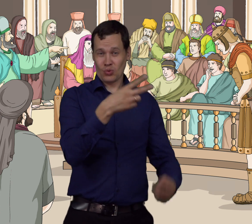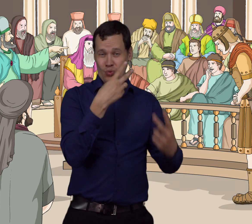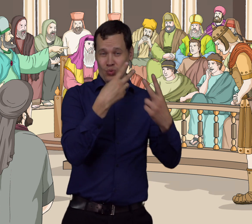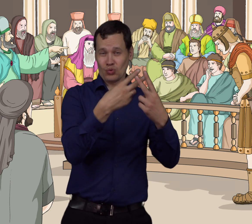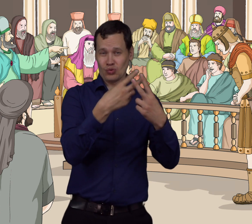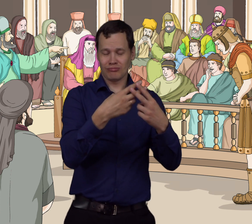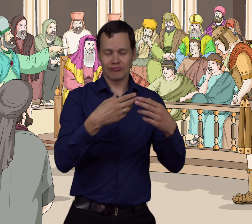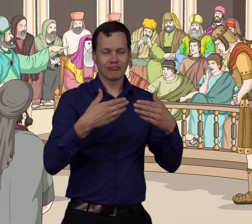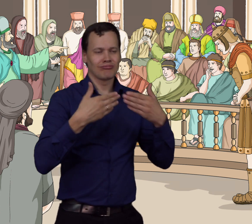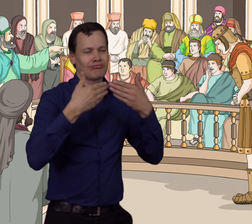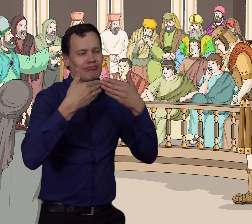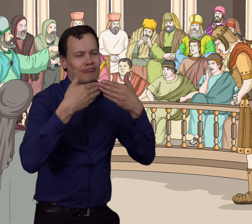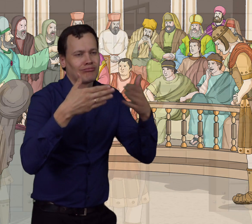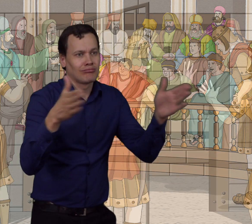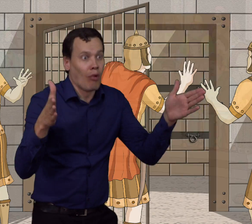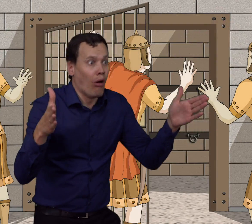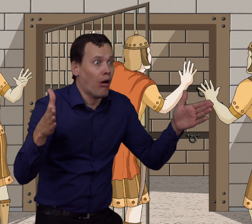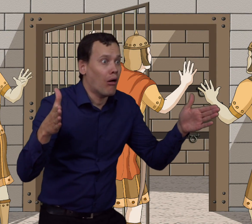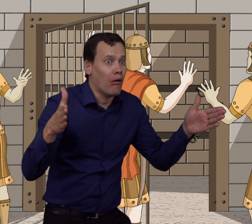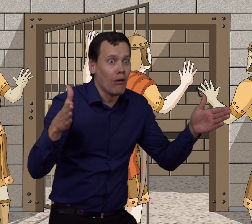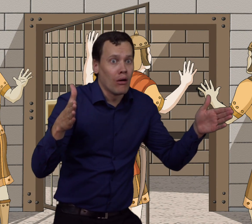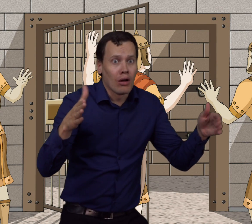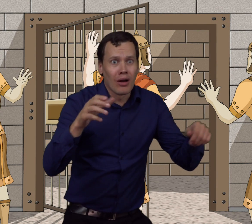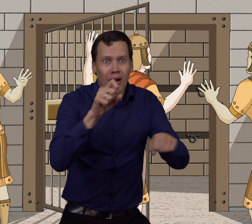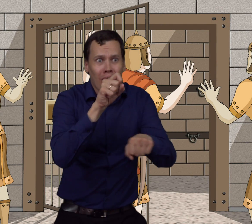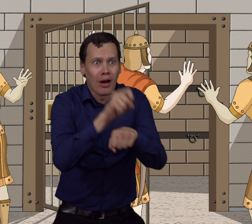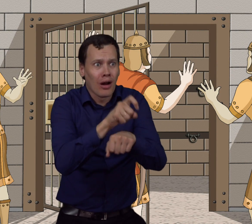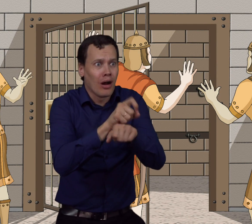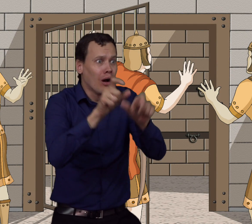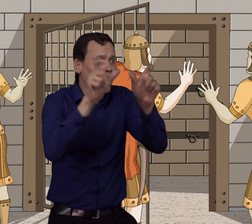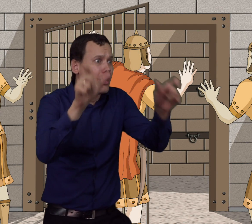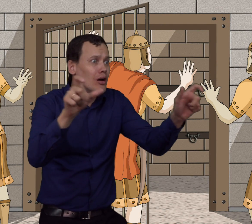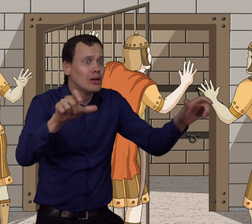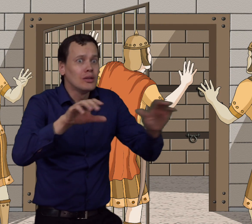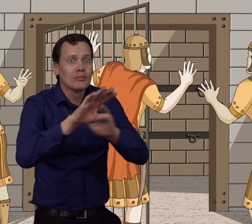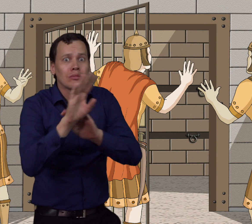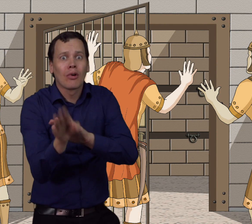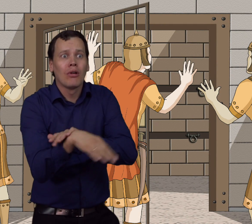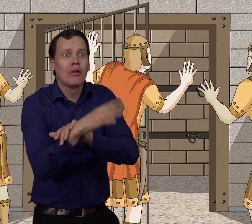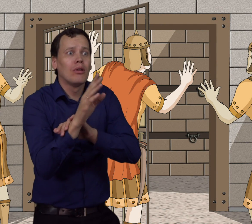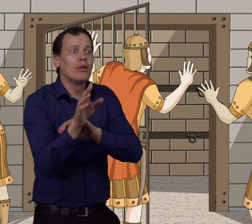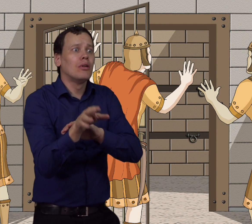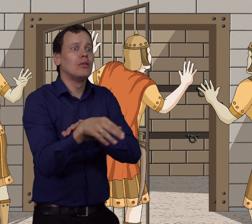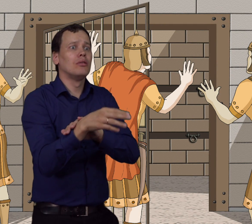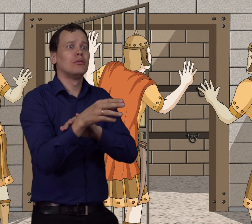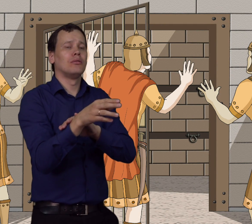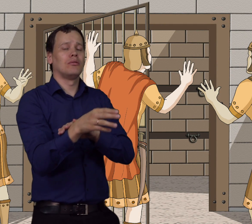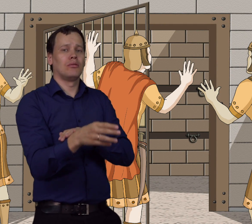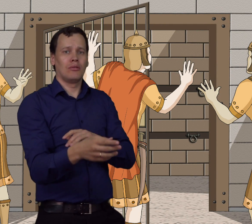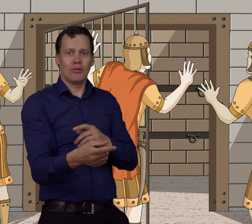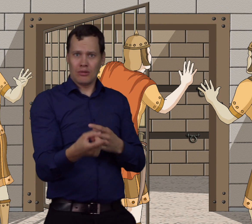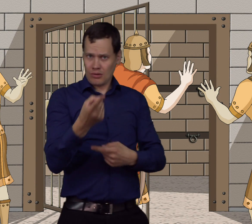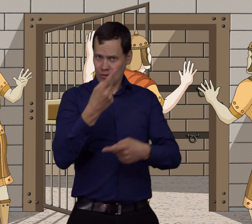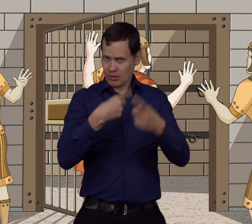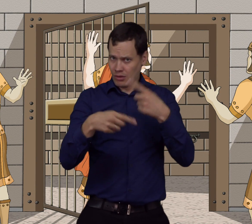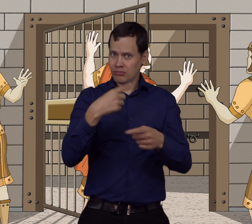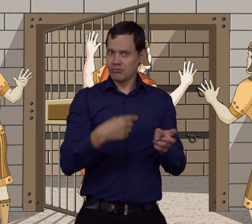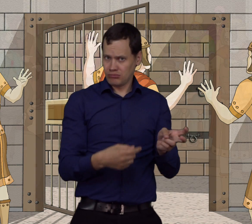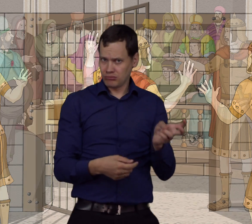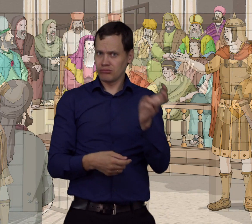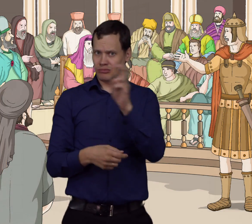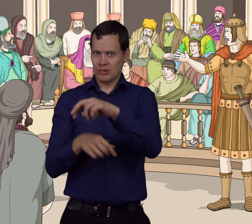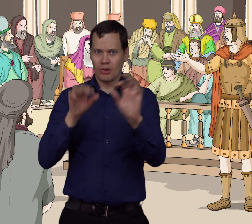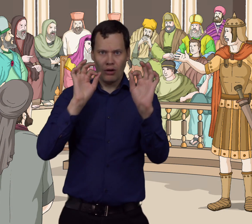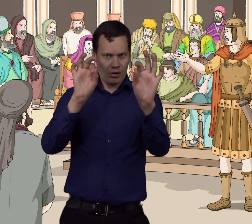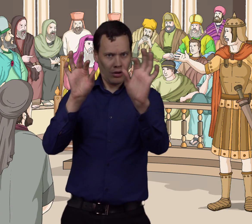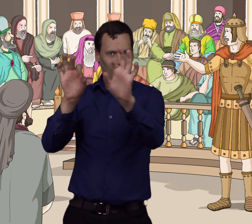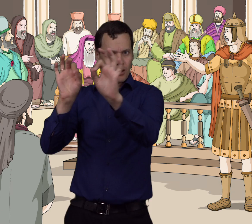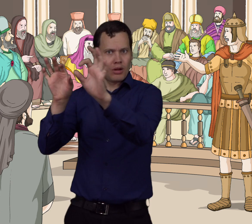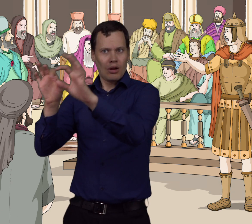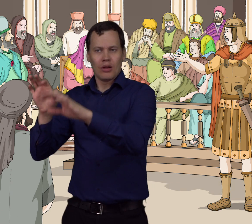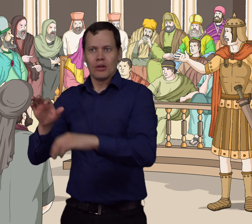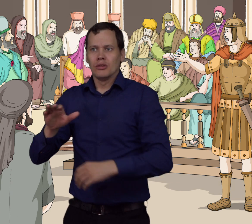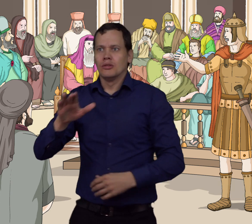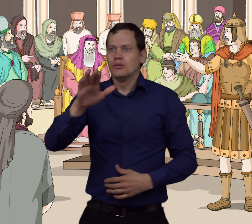But on arriving at the jail, the officers did not find them there.